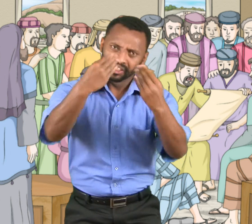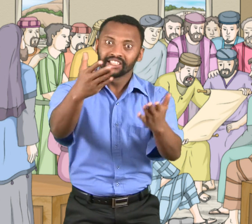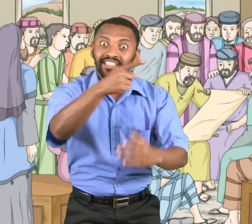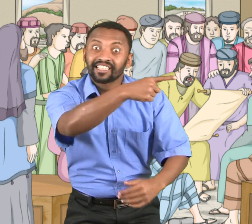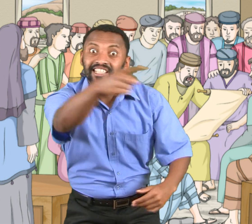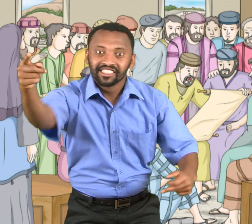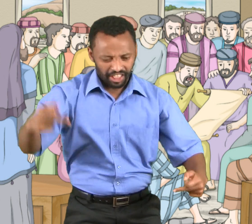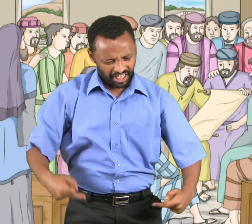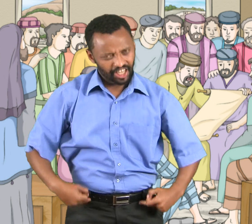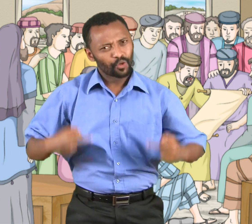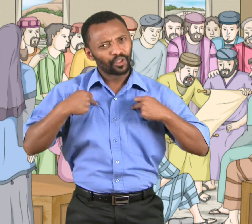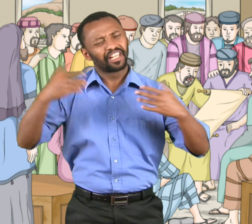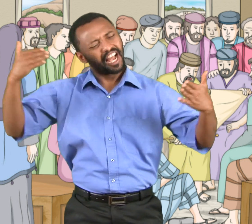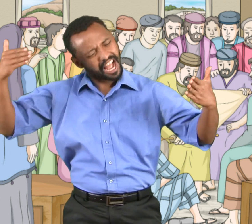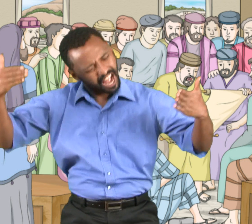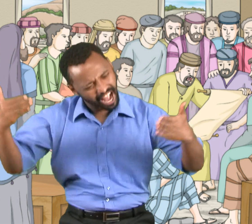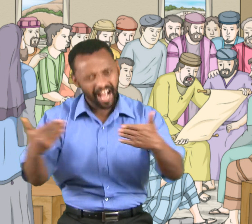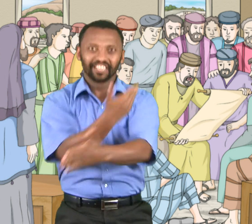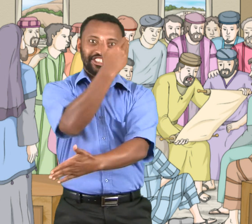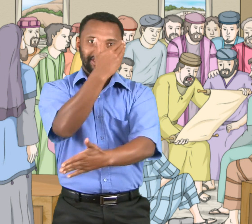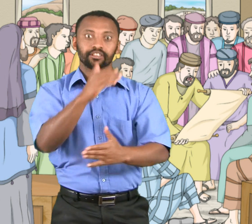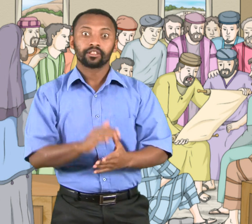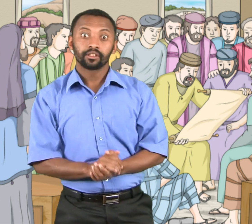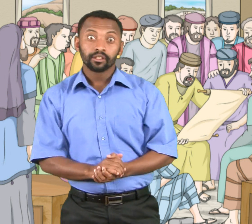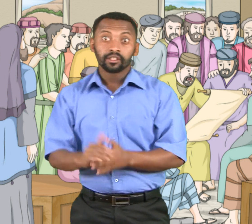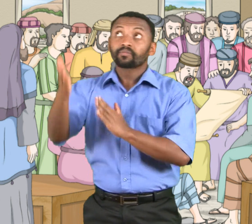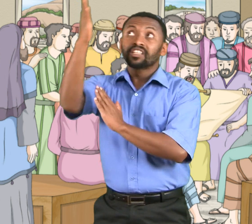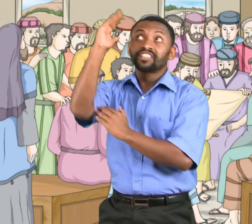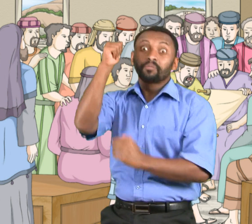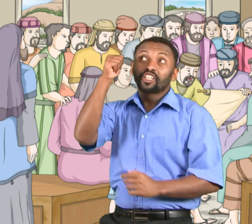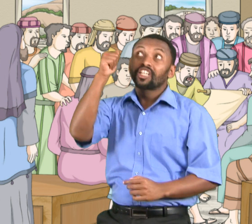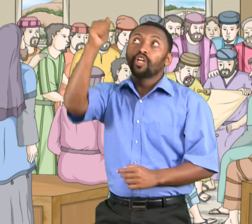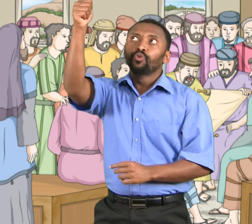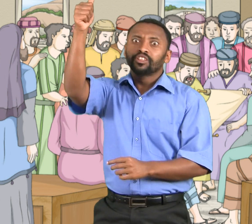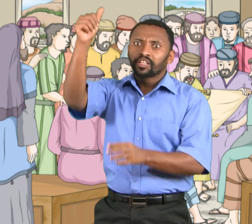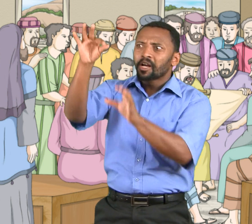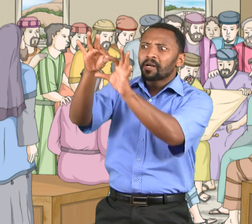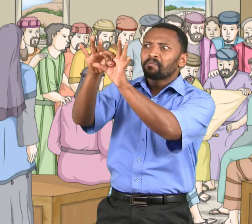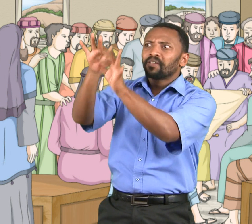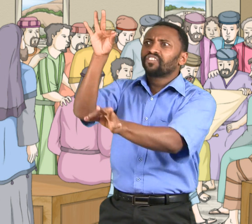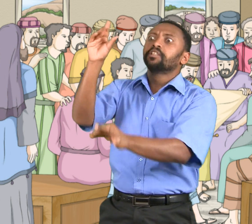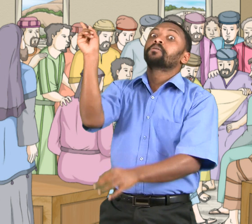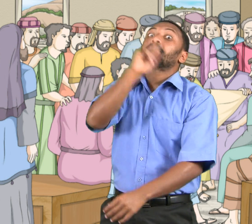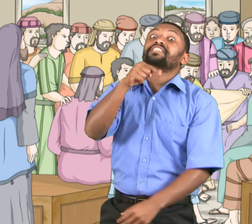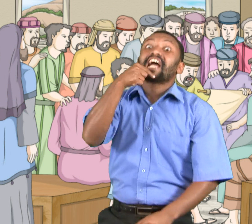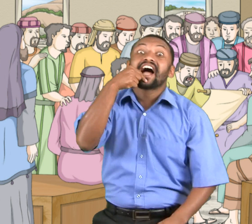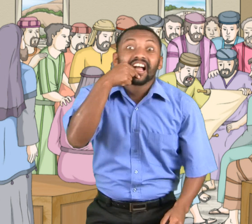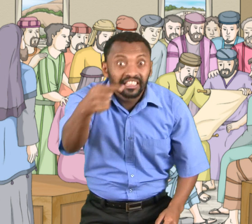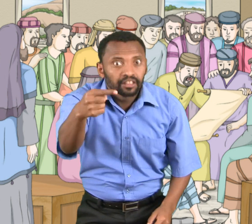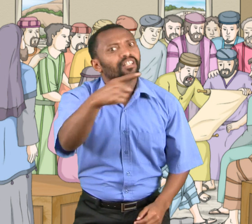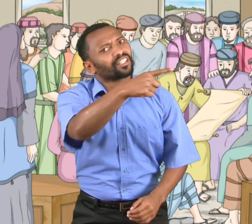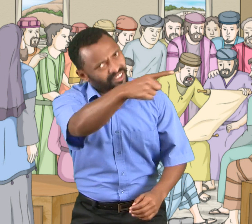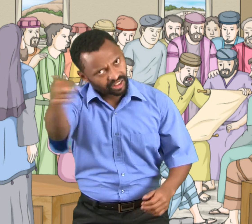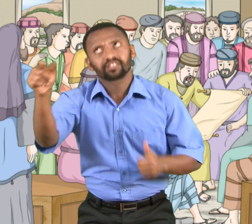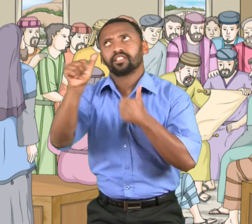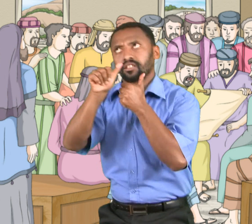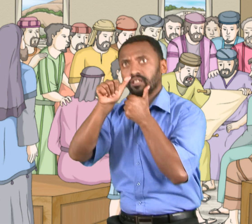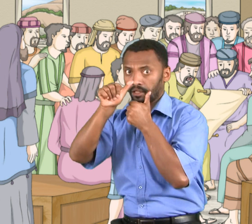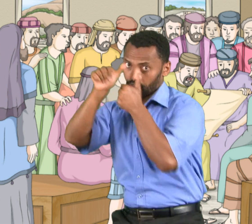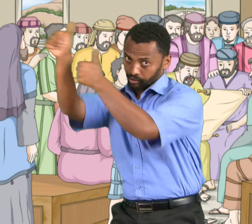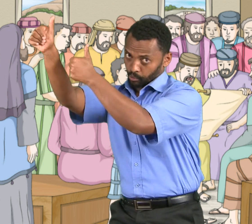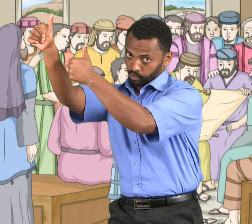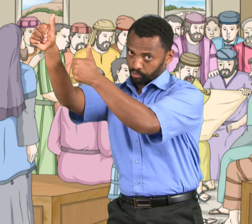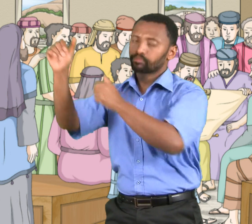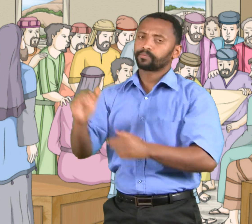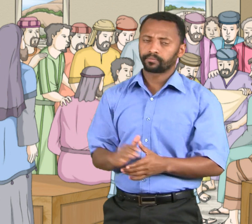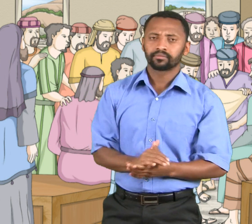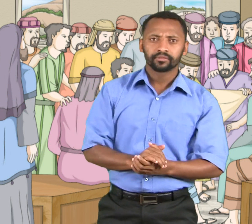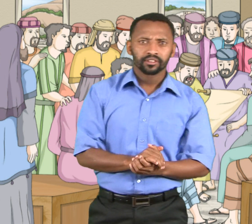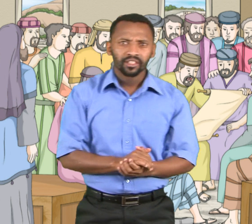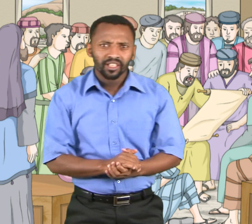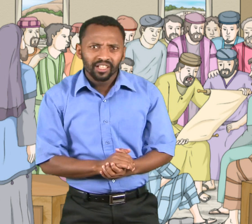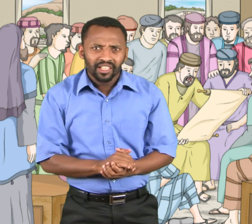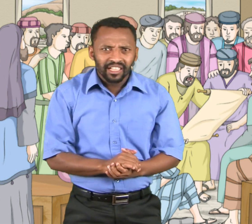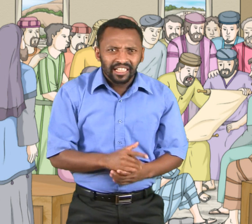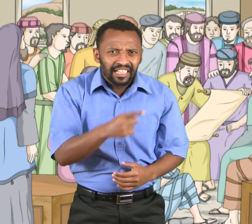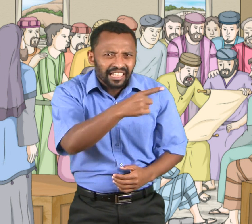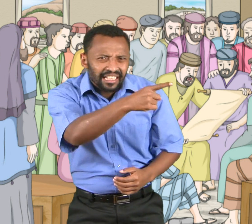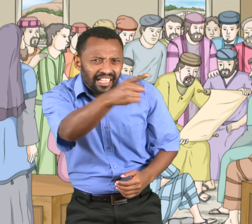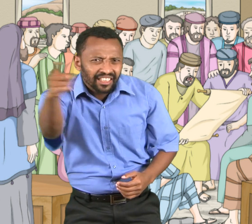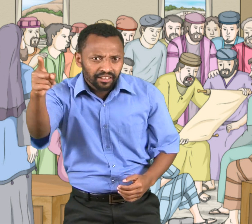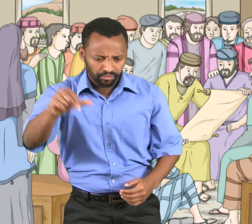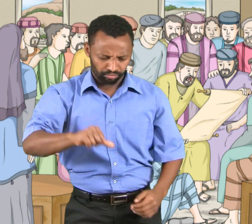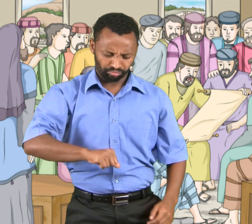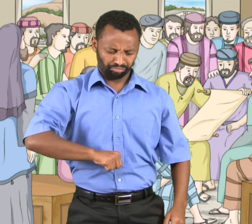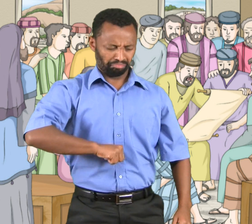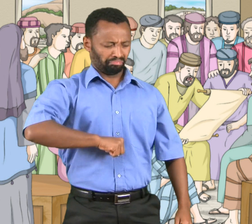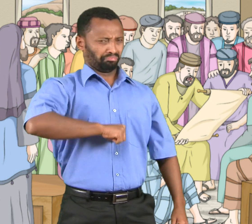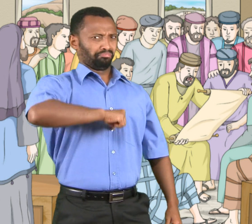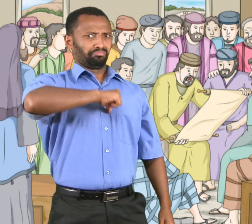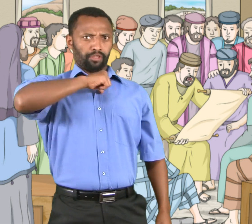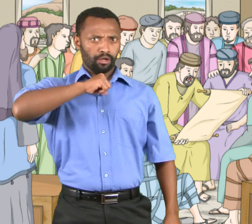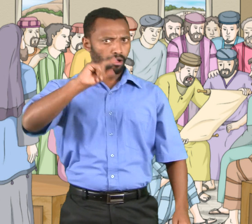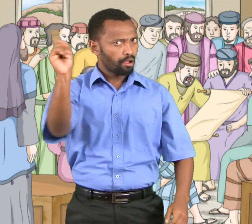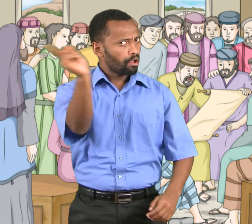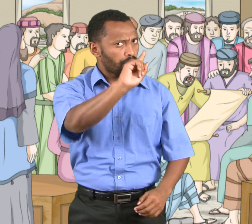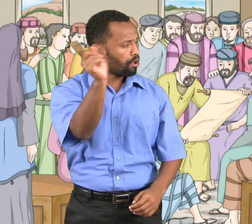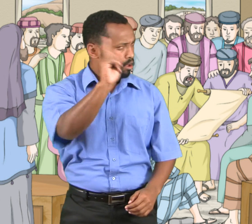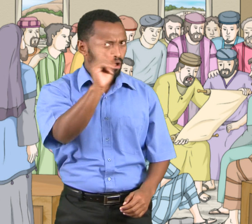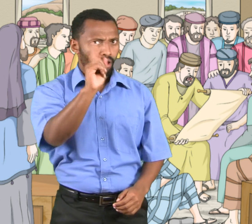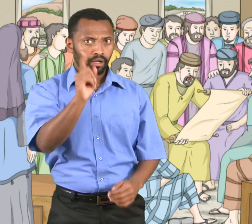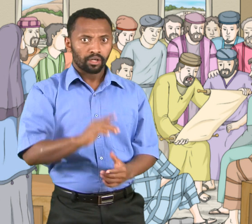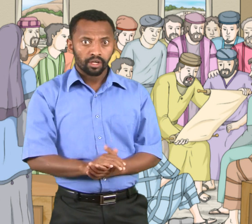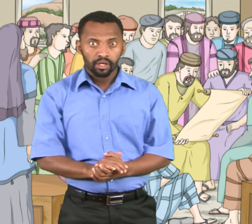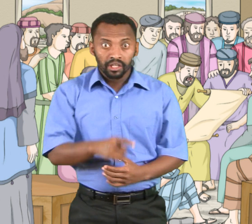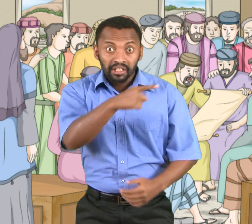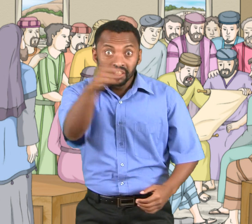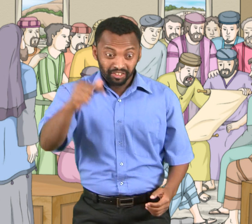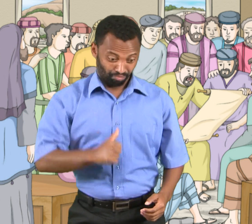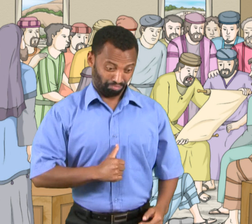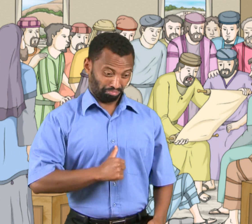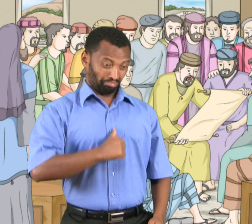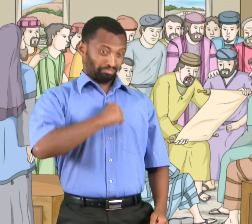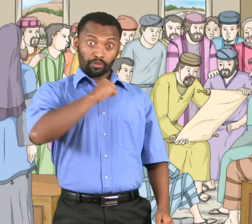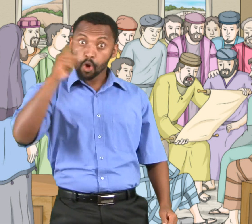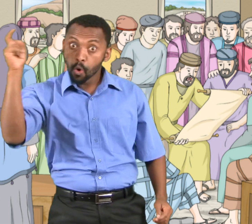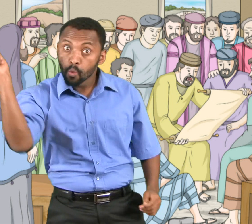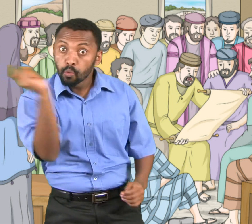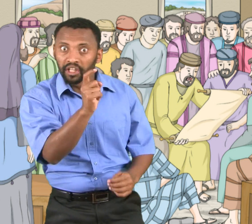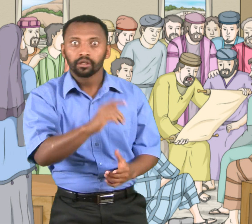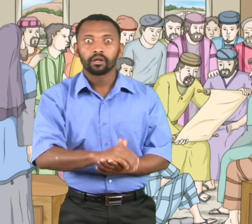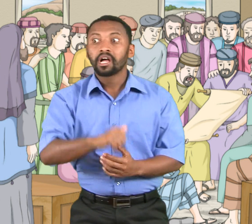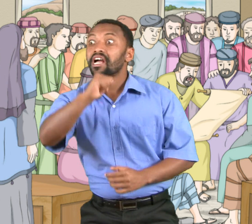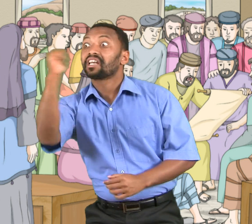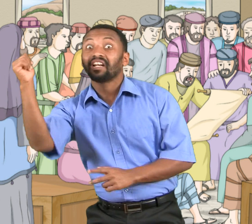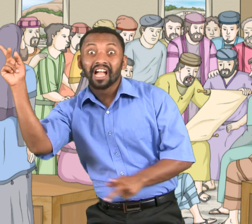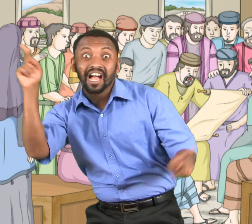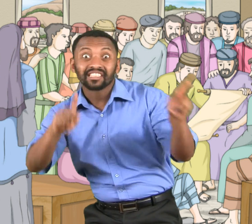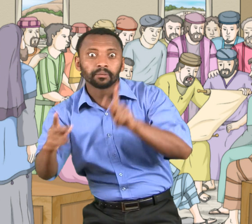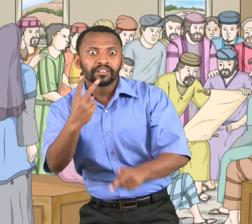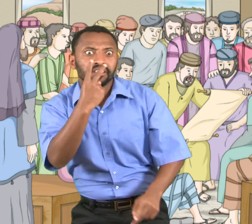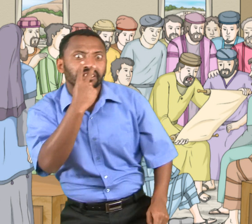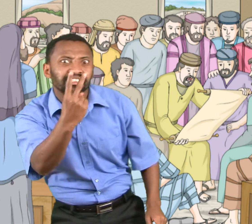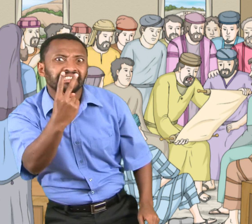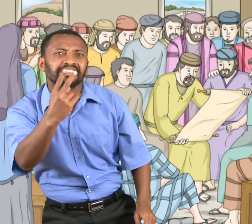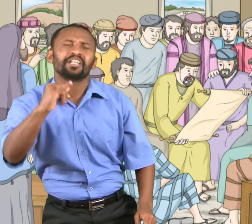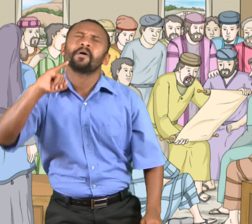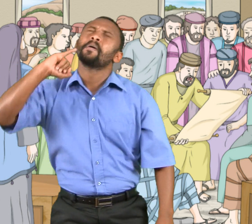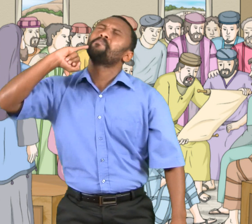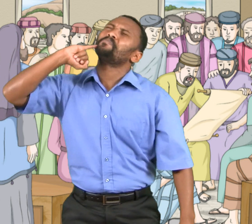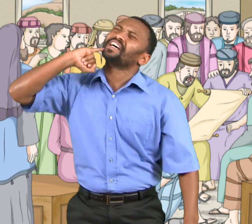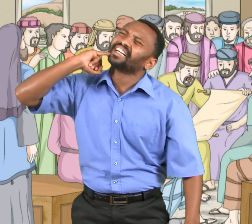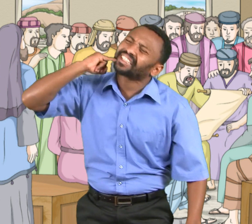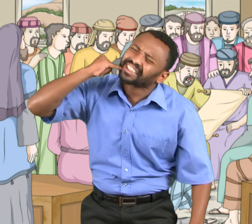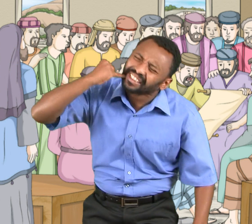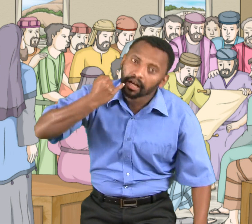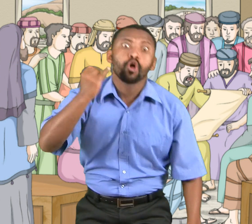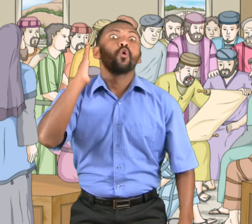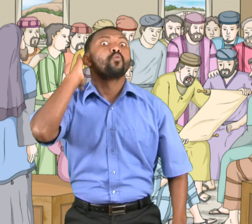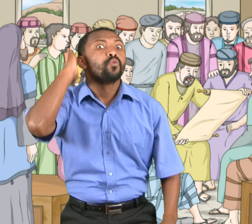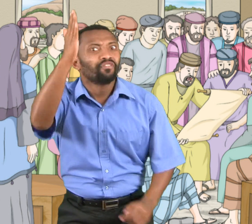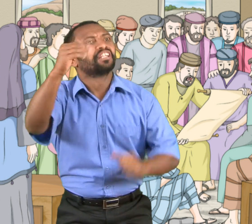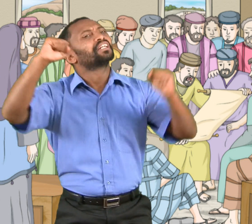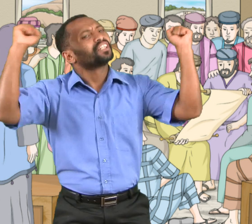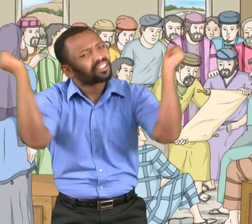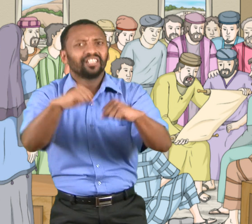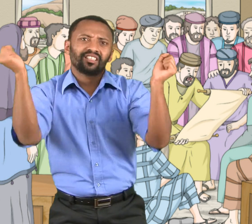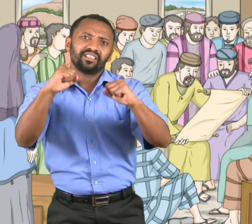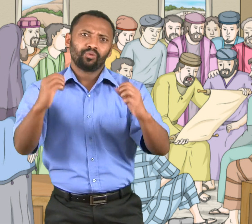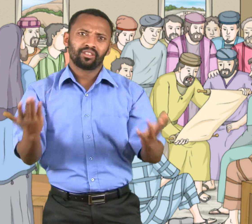Since we live by the Spirit, let us walk in step with the Spirit.